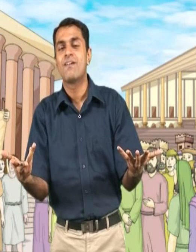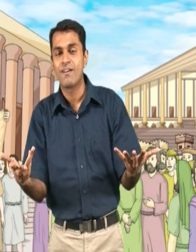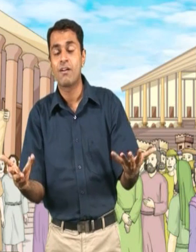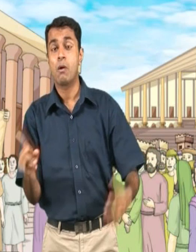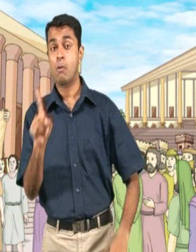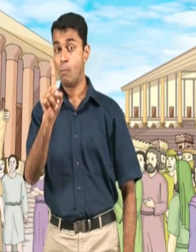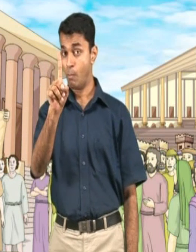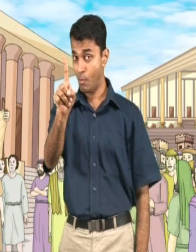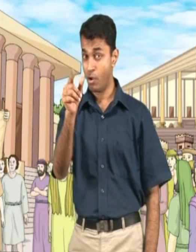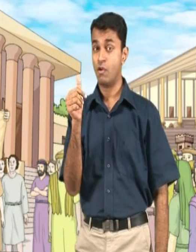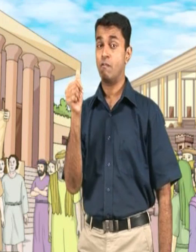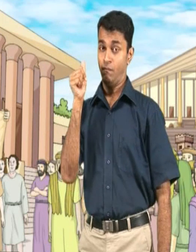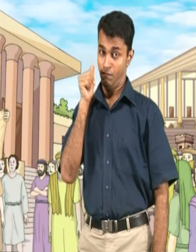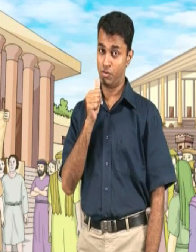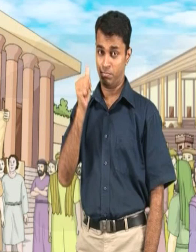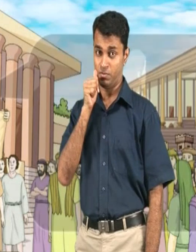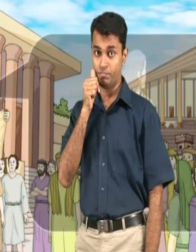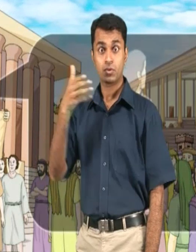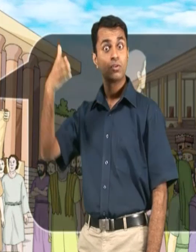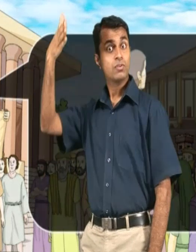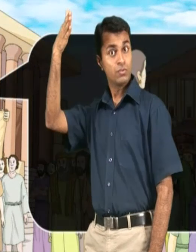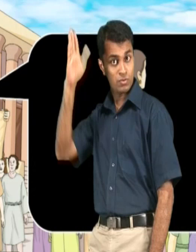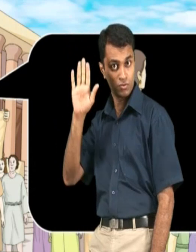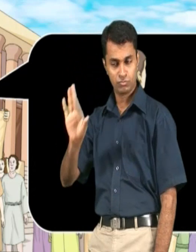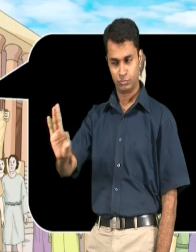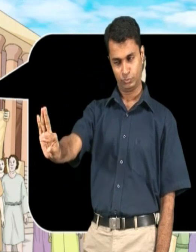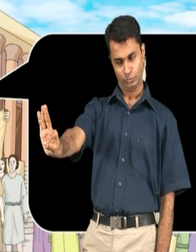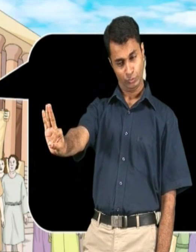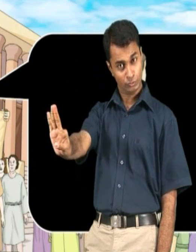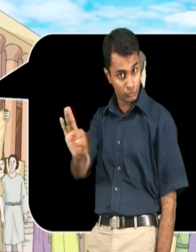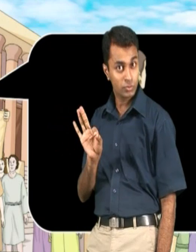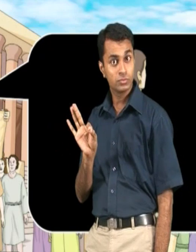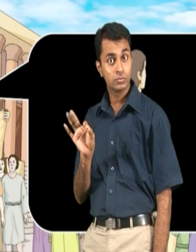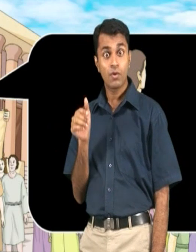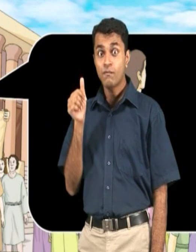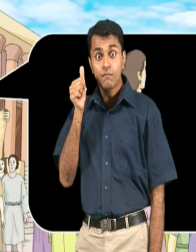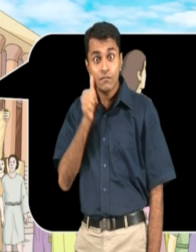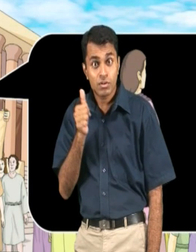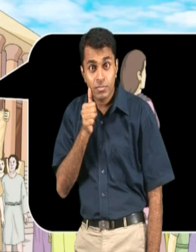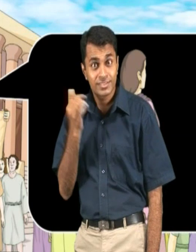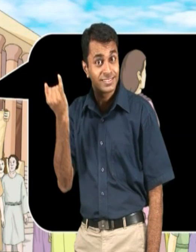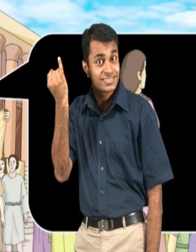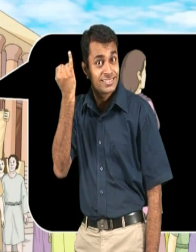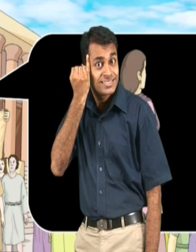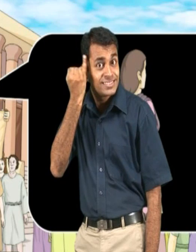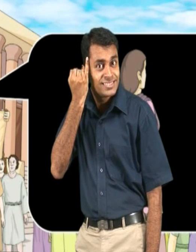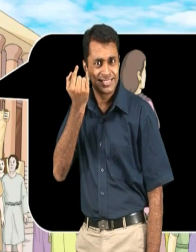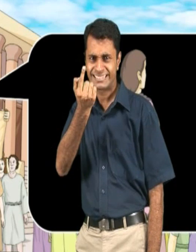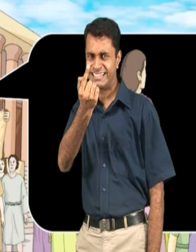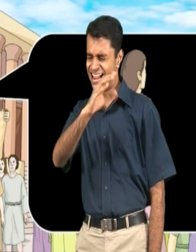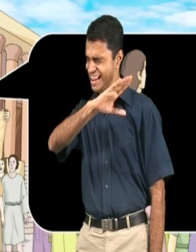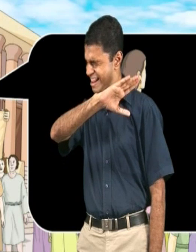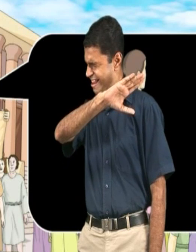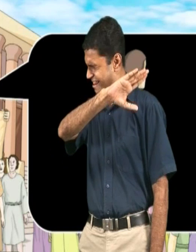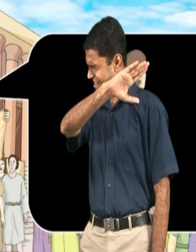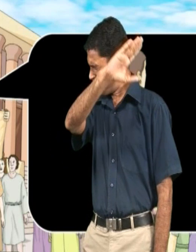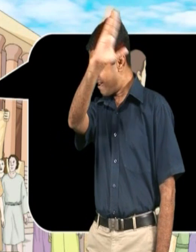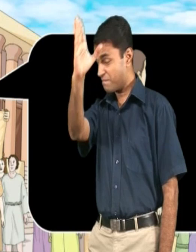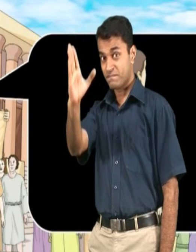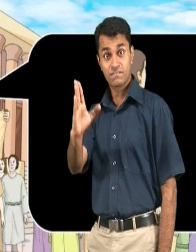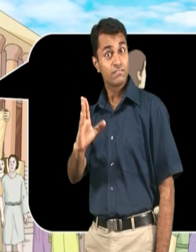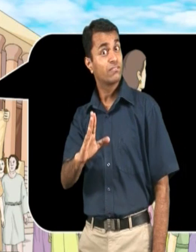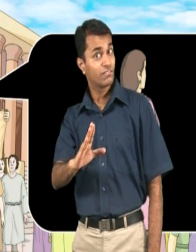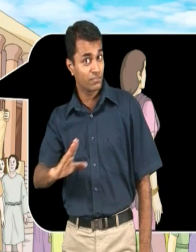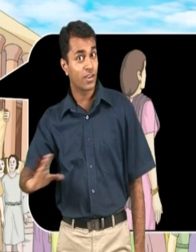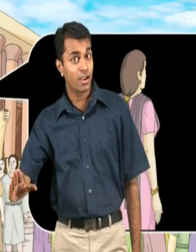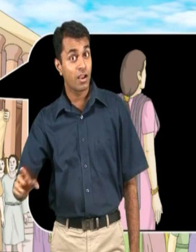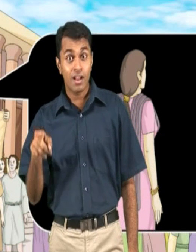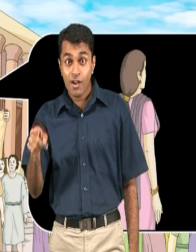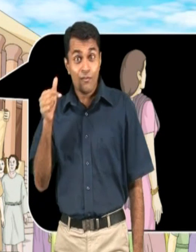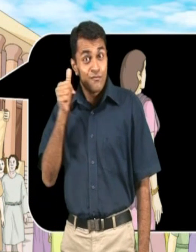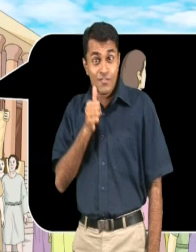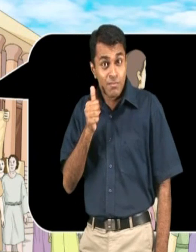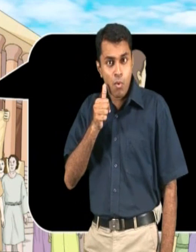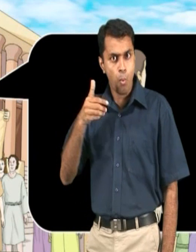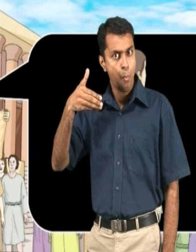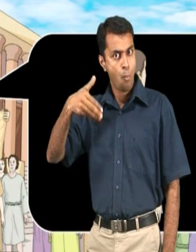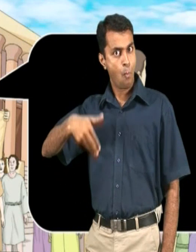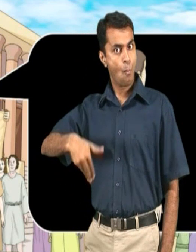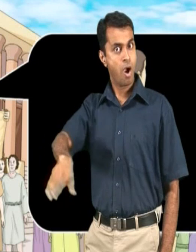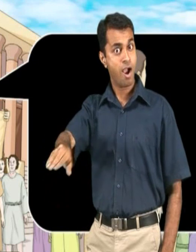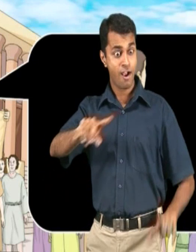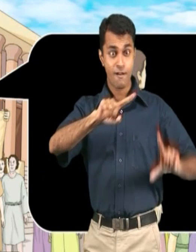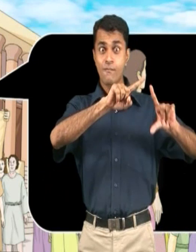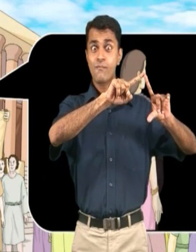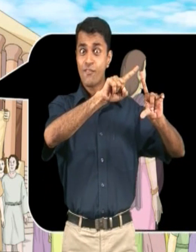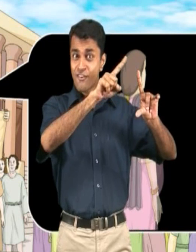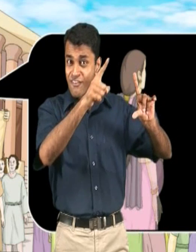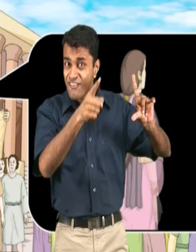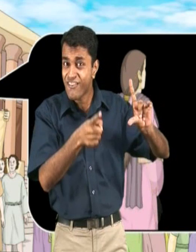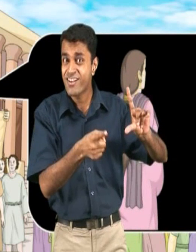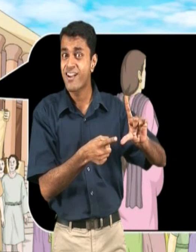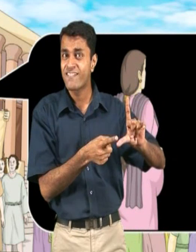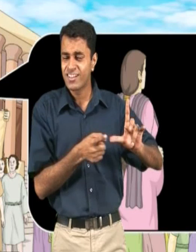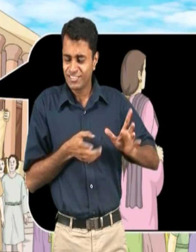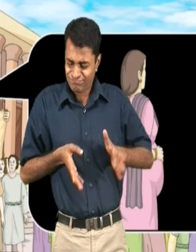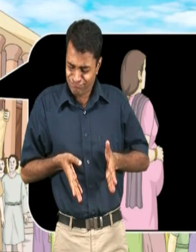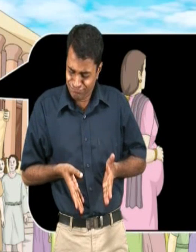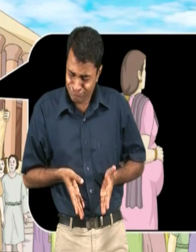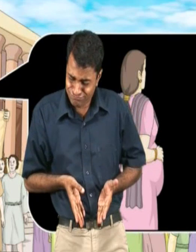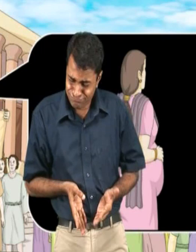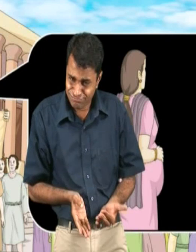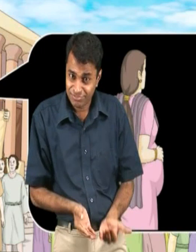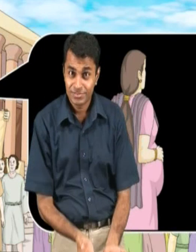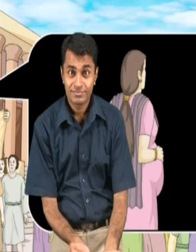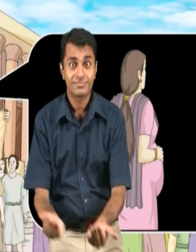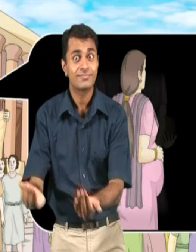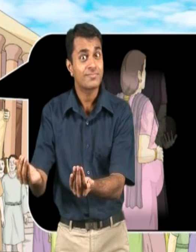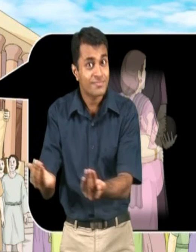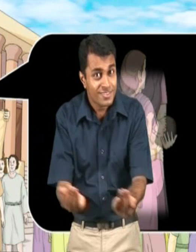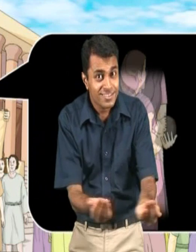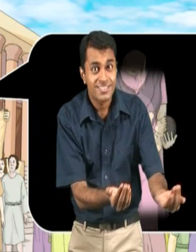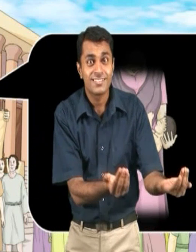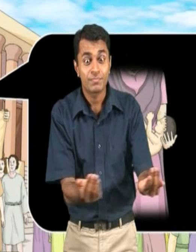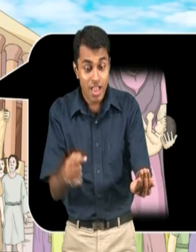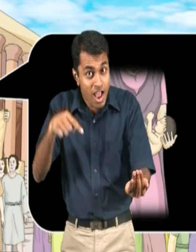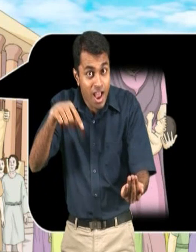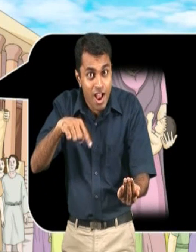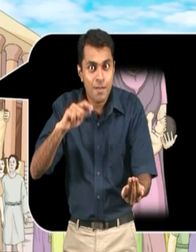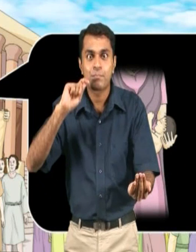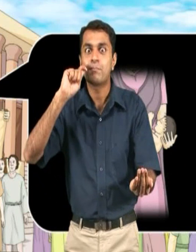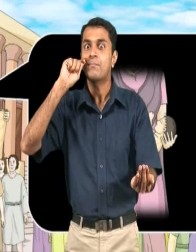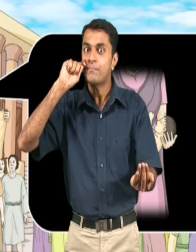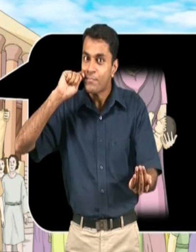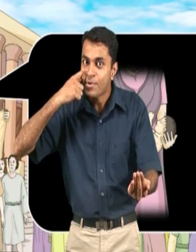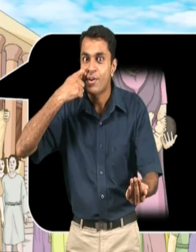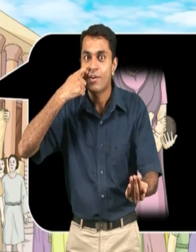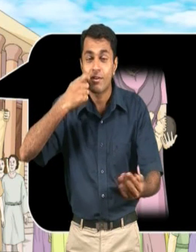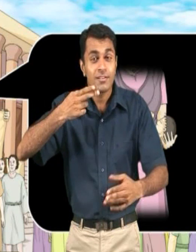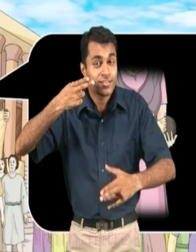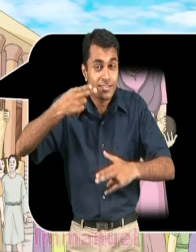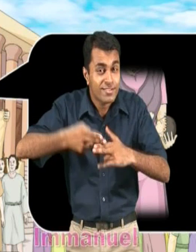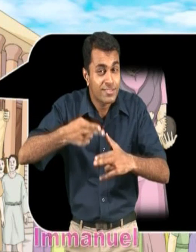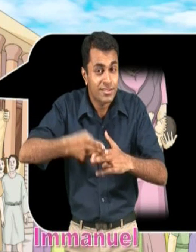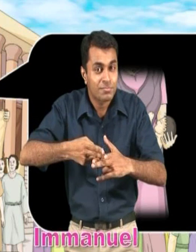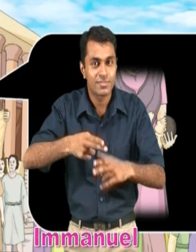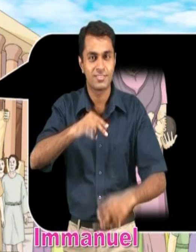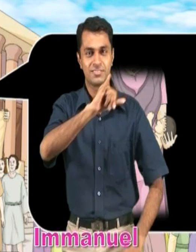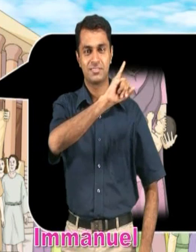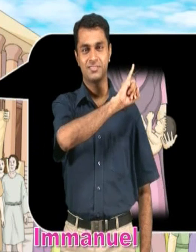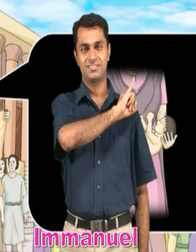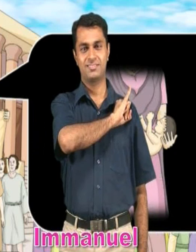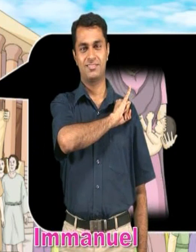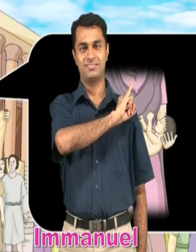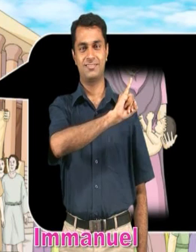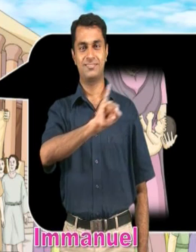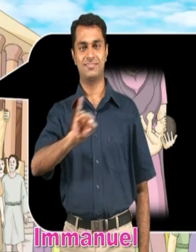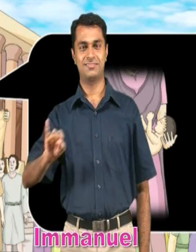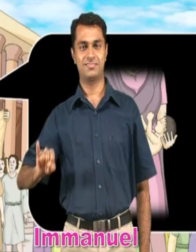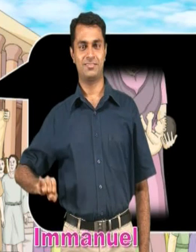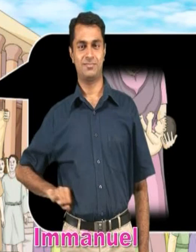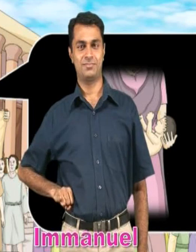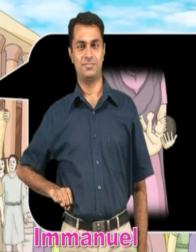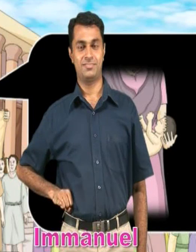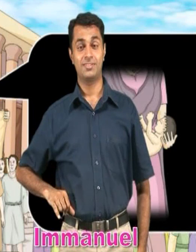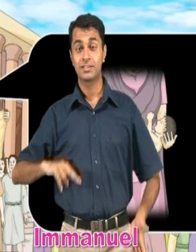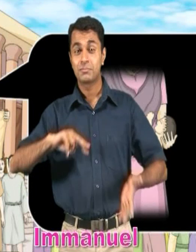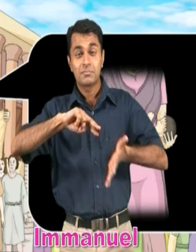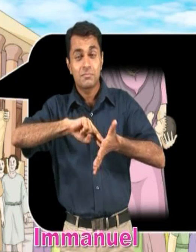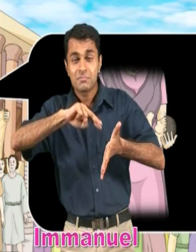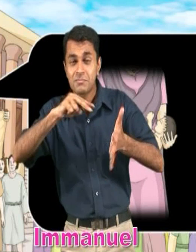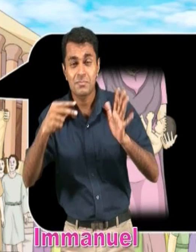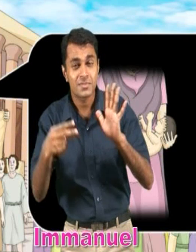Therefore the Lord Himself will give you a sign: Behold, the virgin will be with child and will give birth to a son, and will call Him Immanuel.